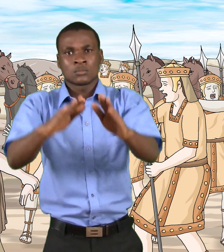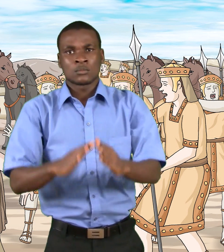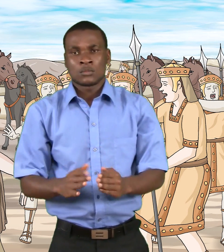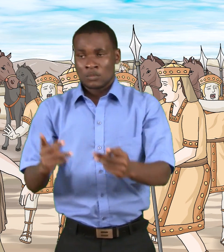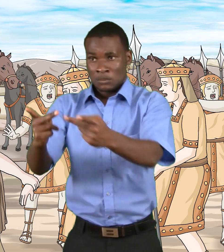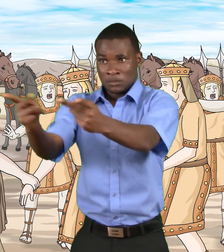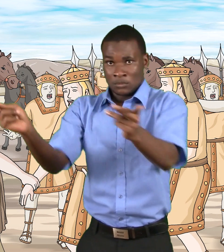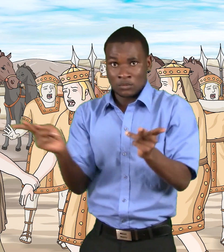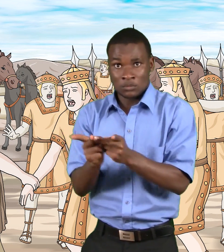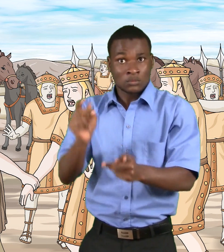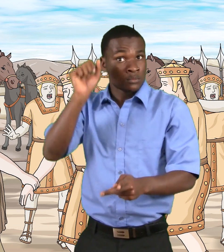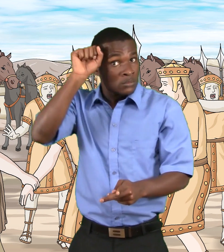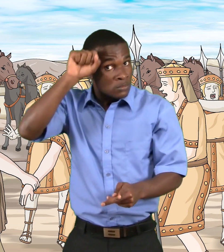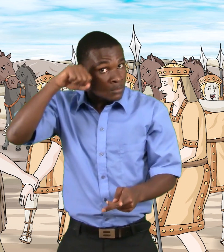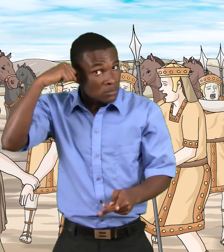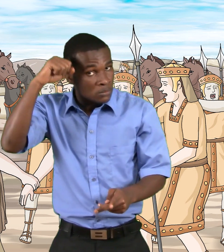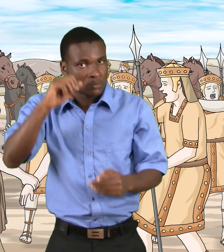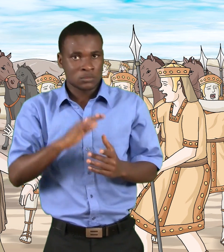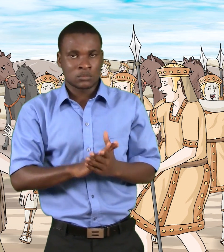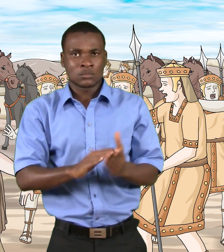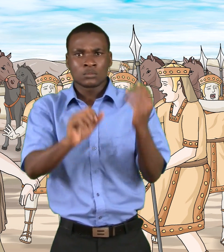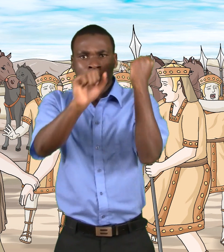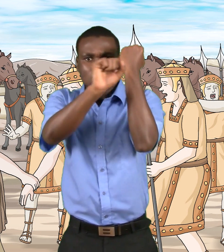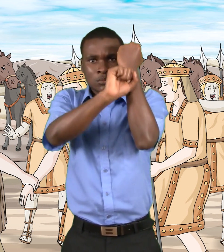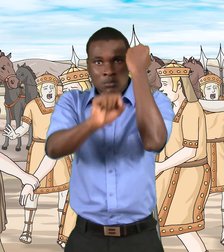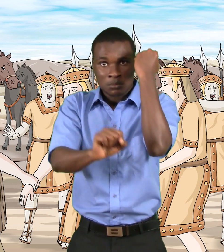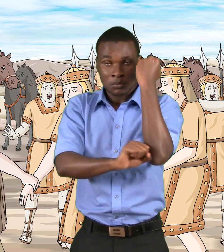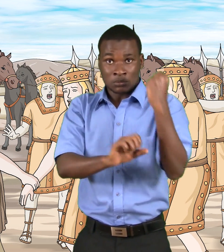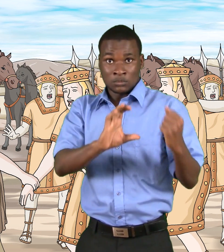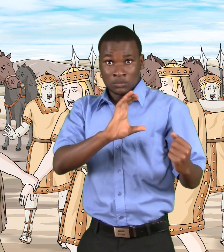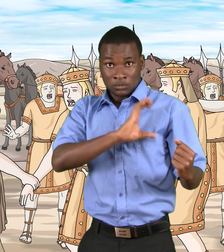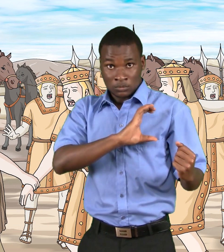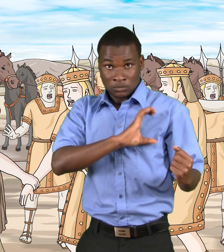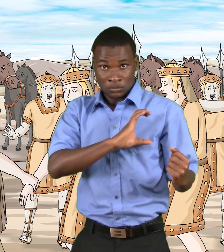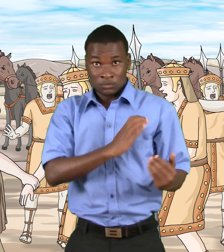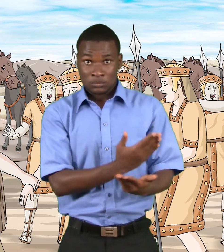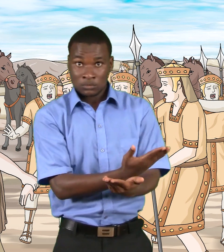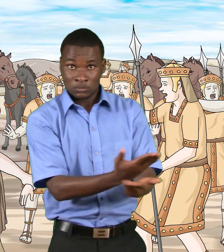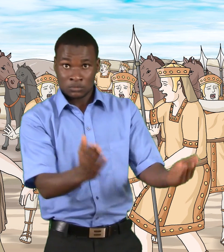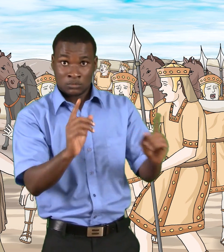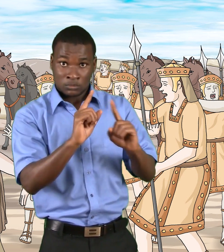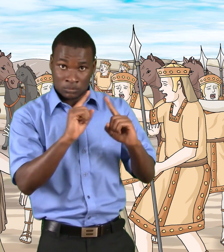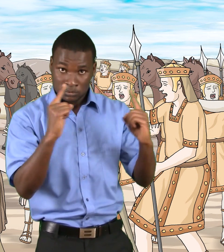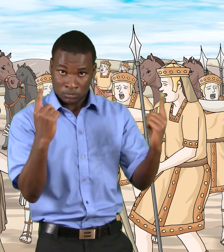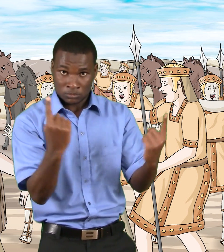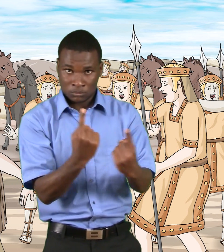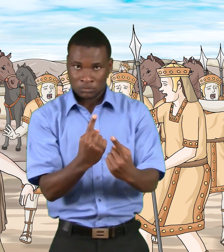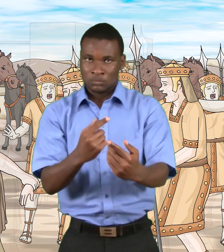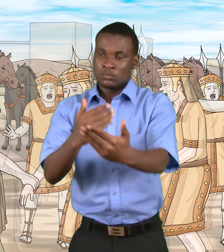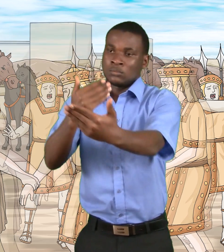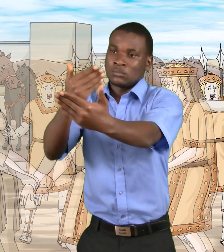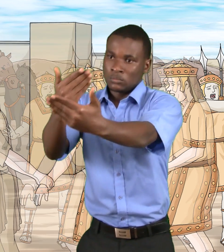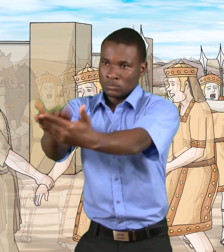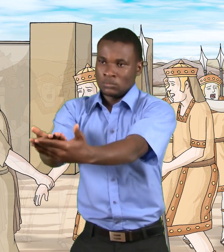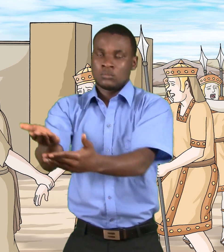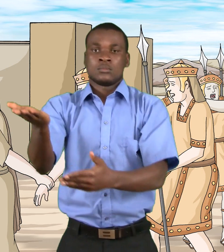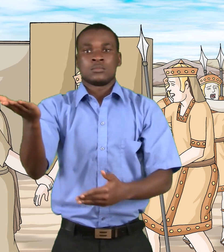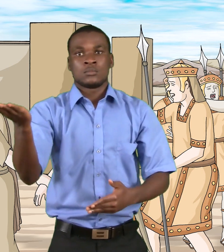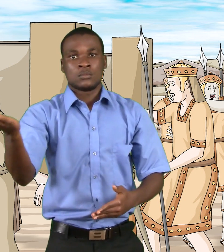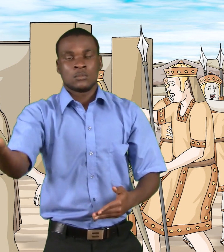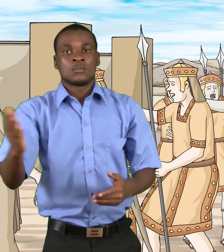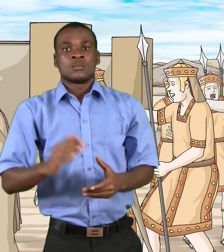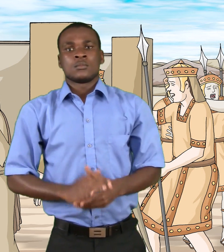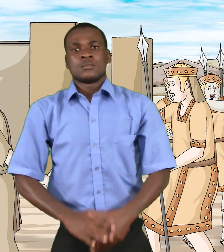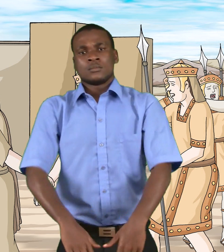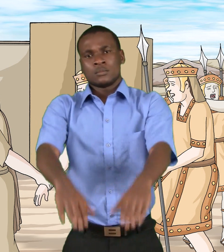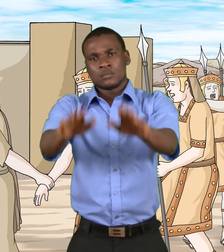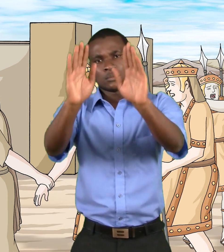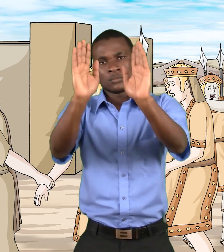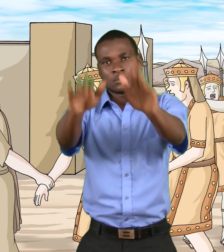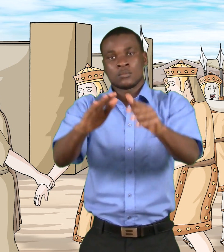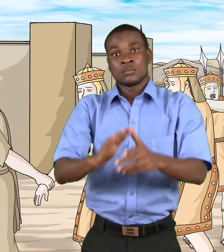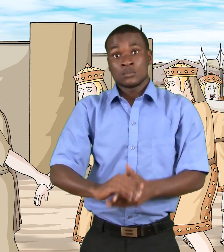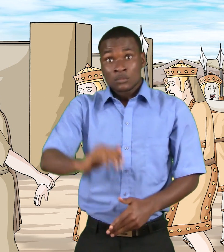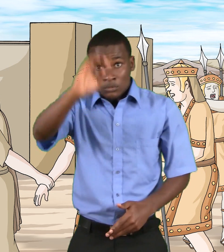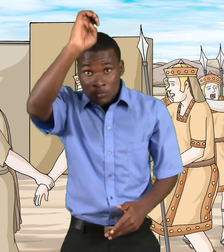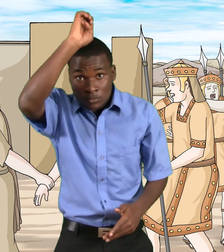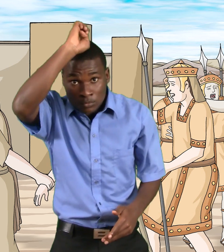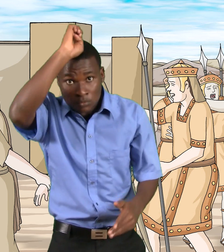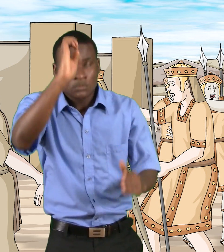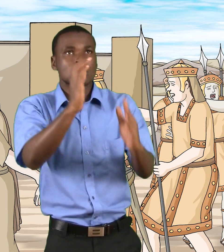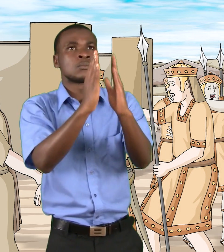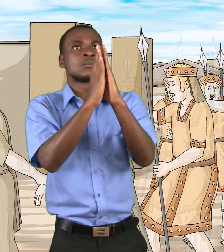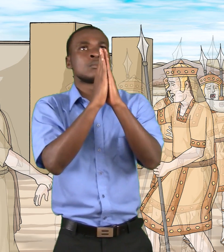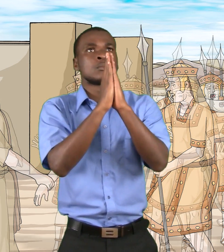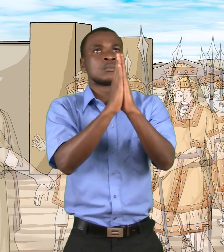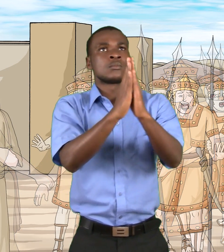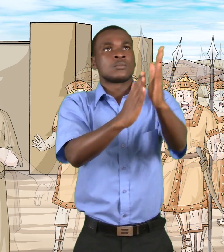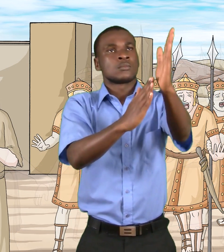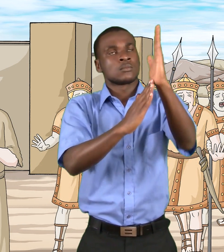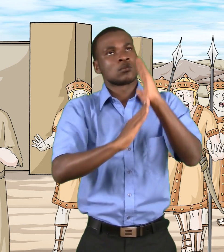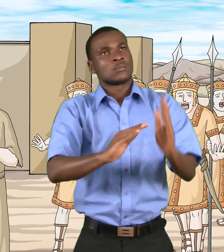And he led them to Samaria.